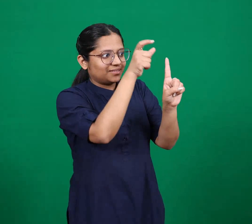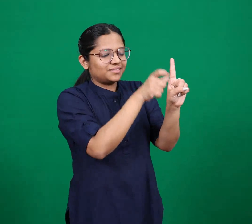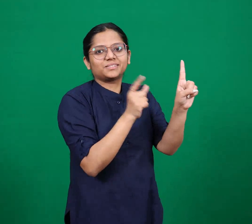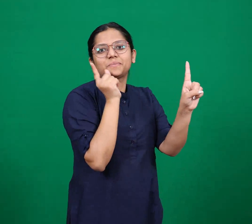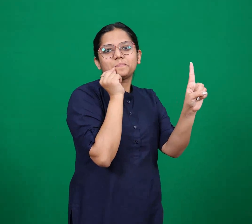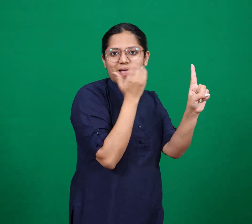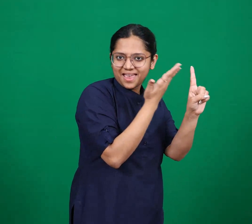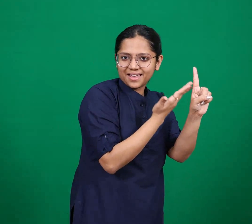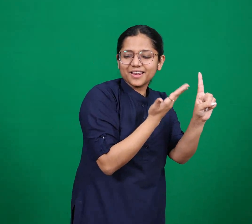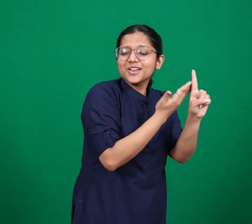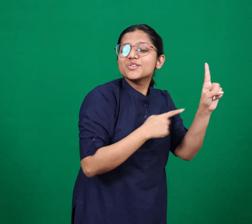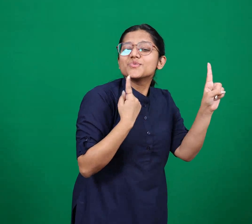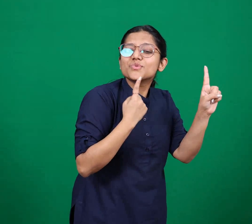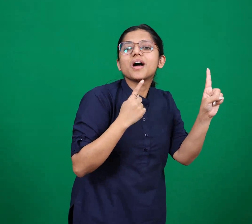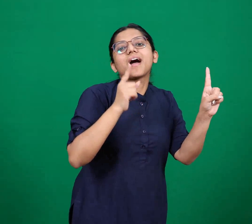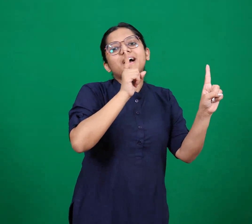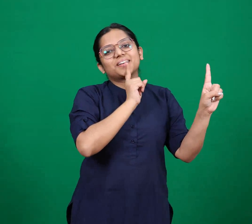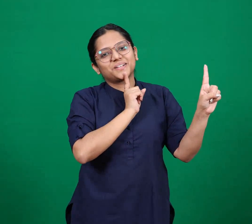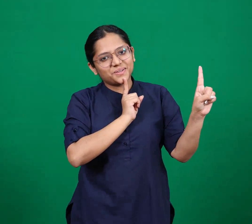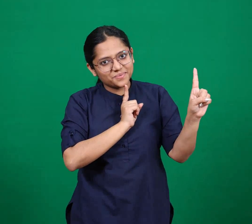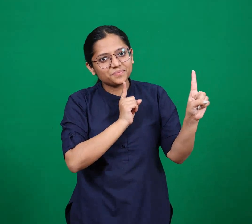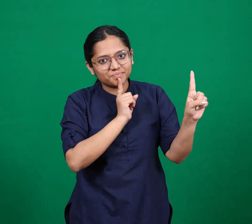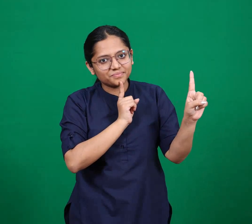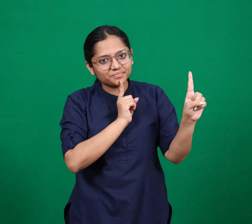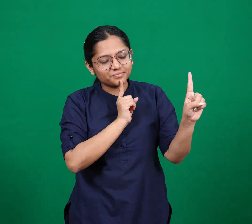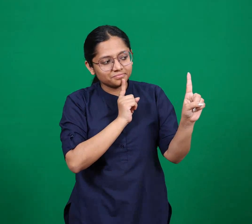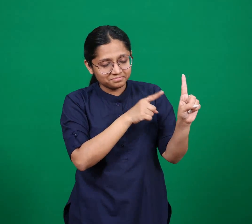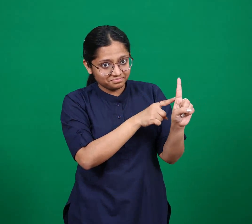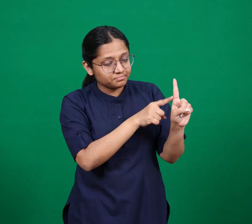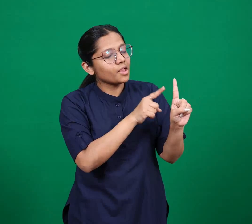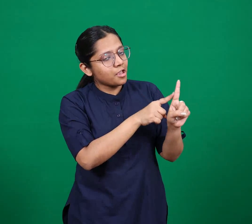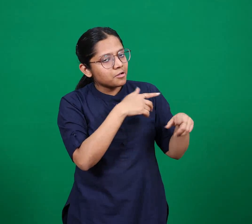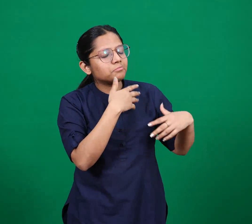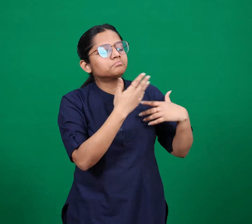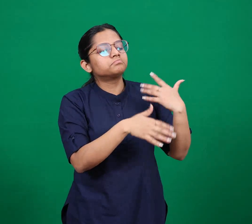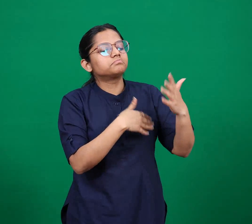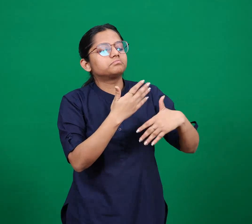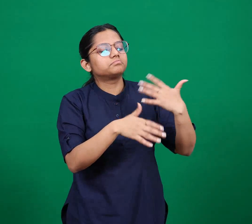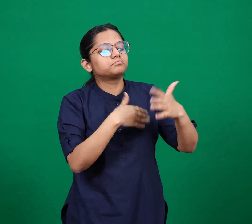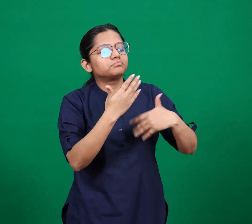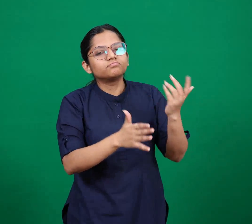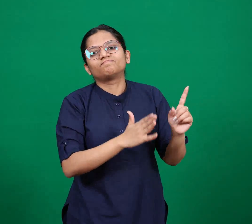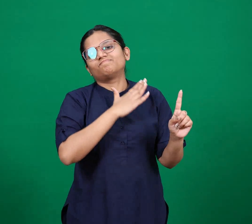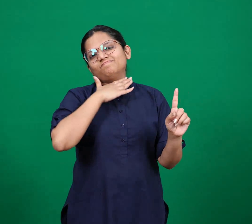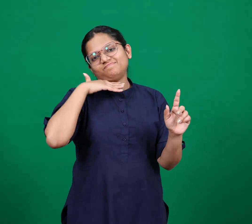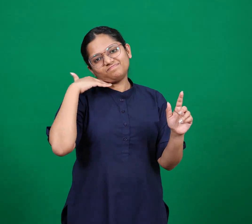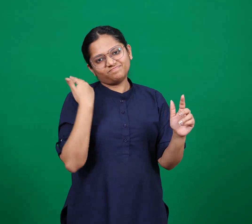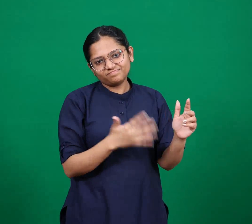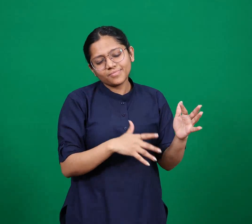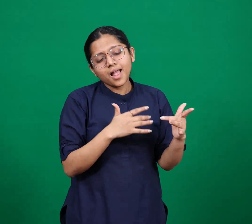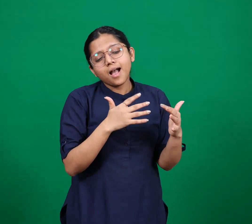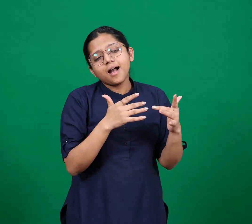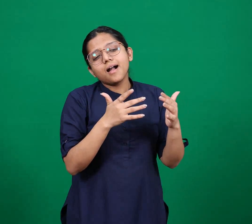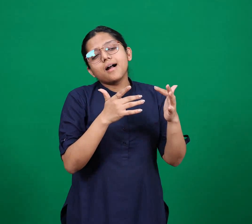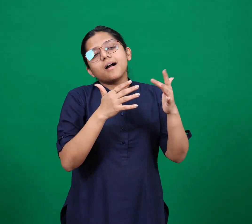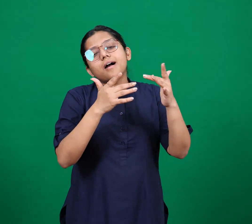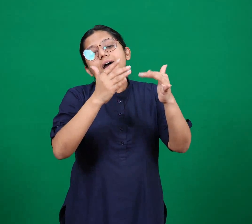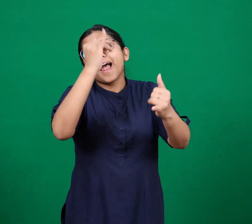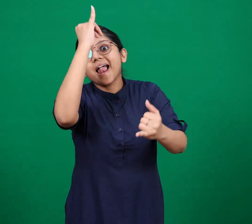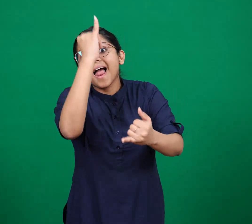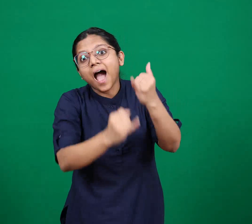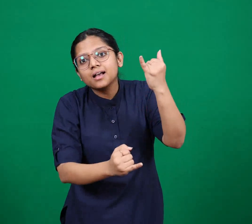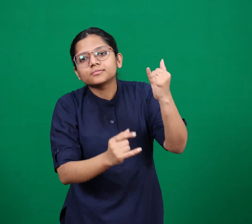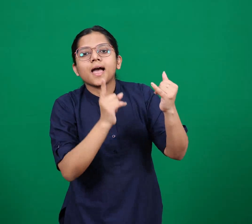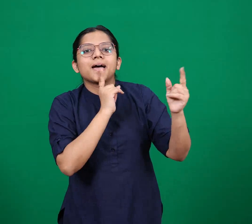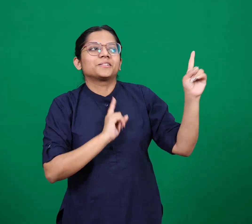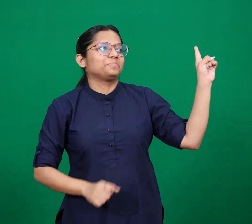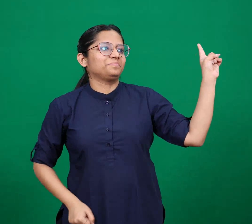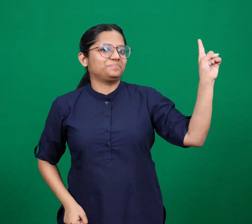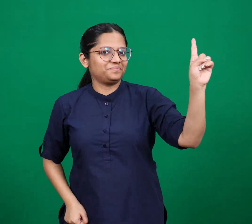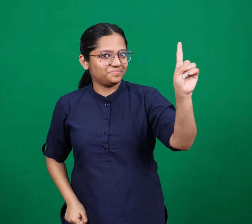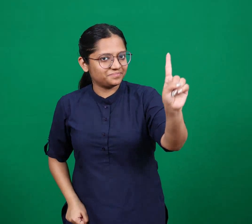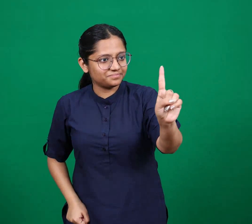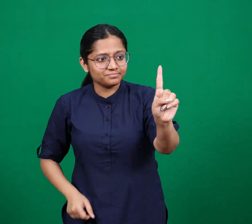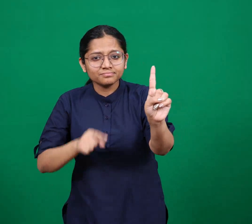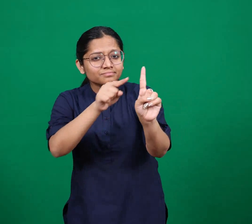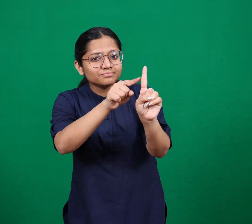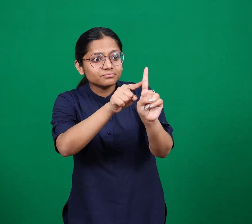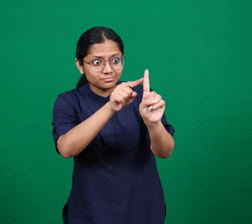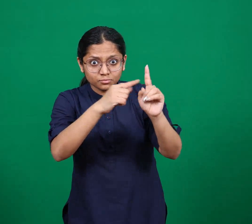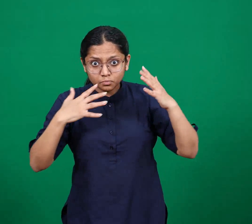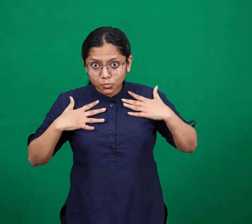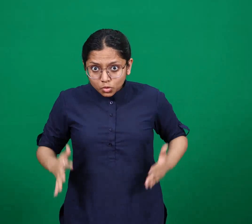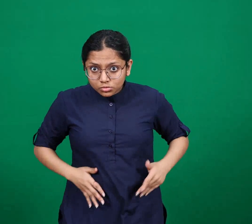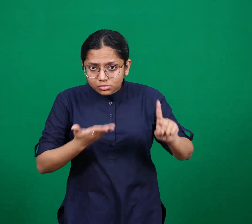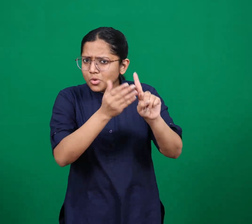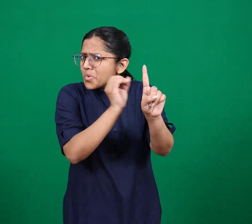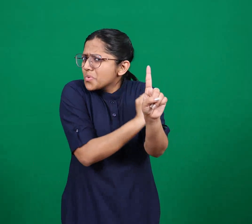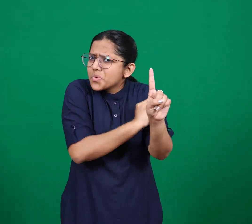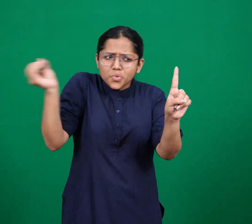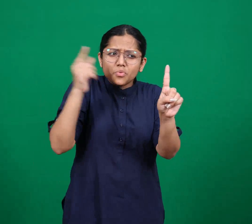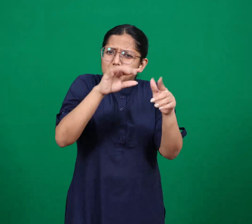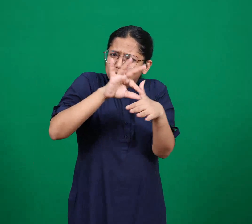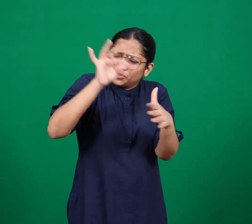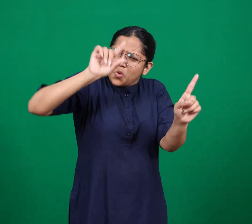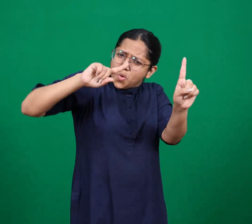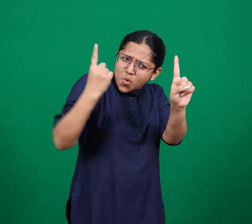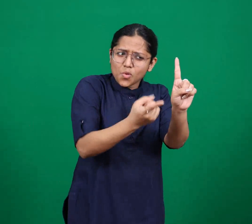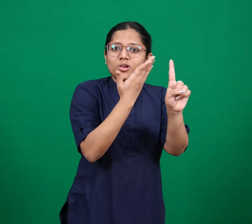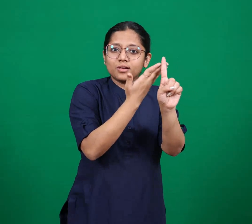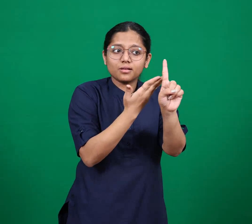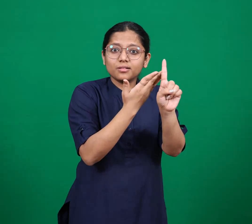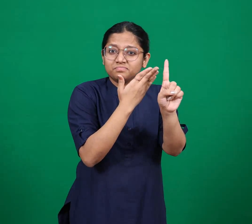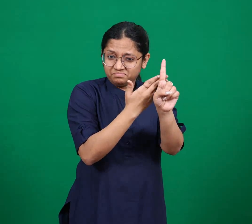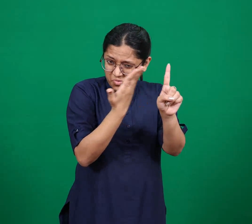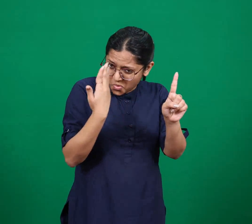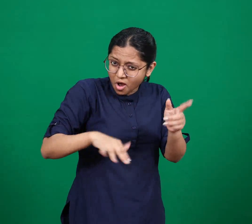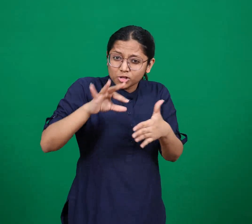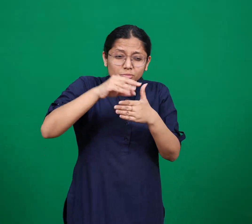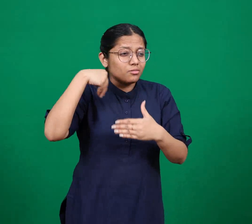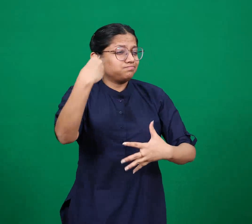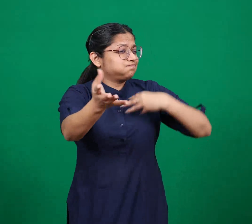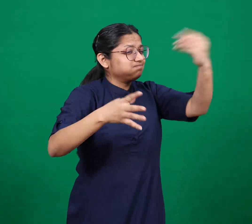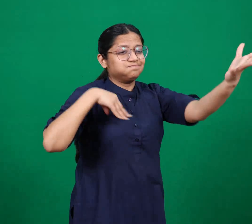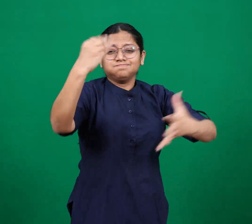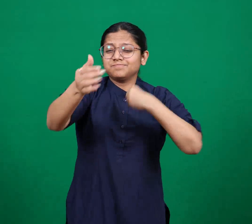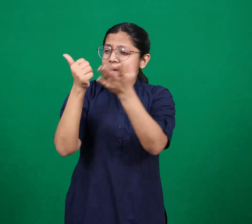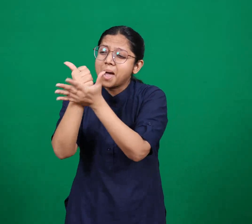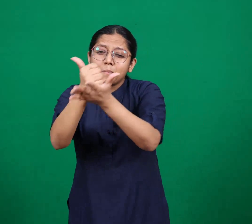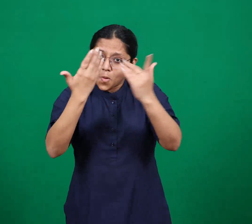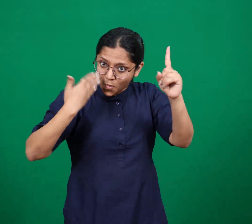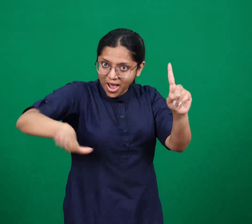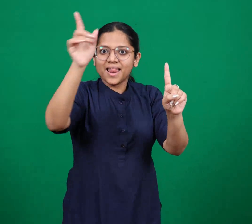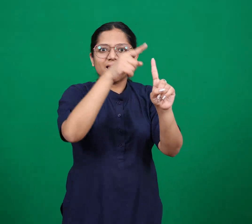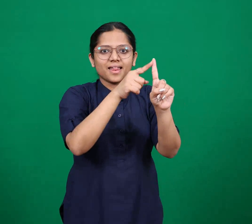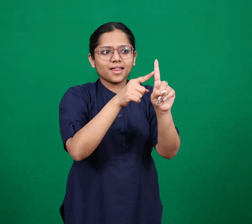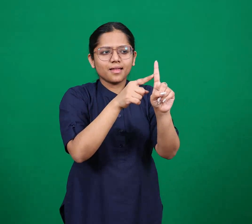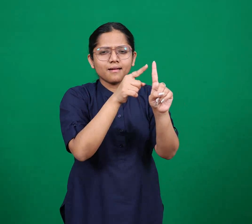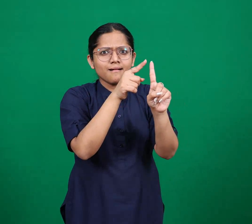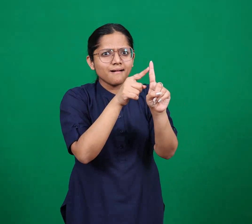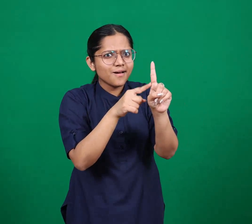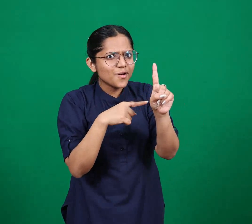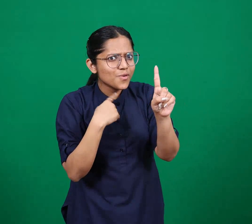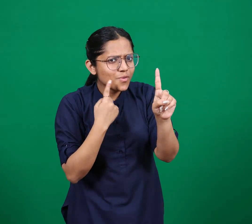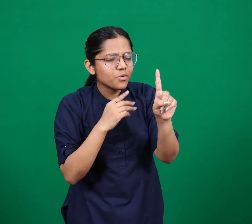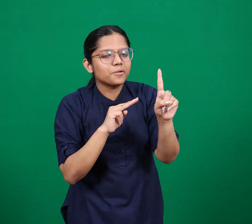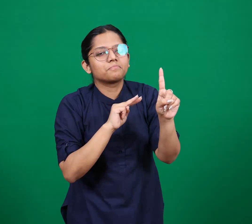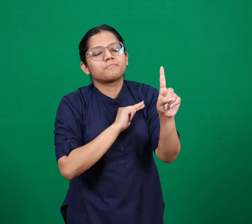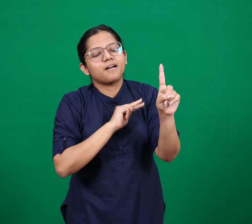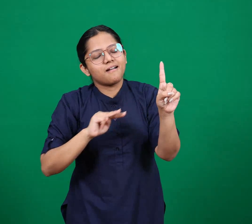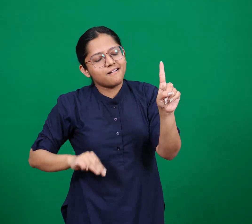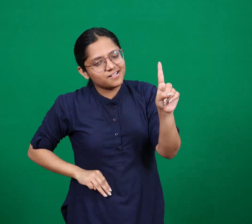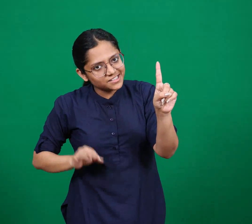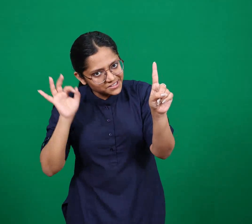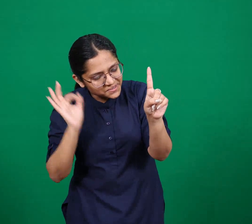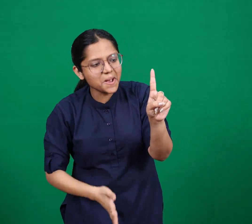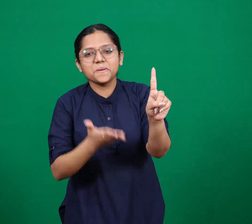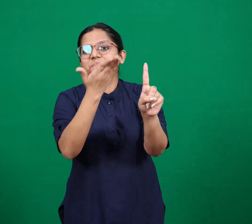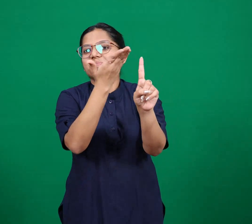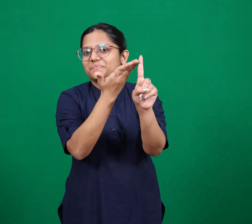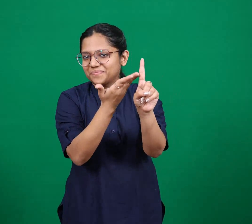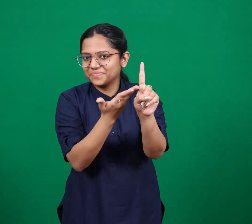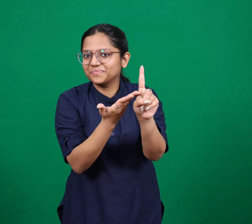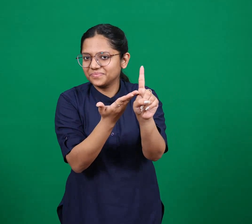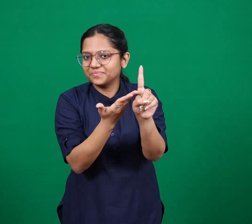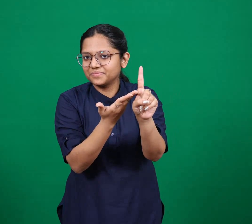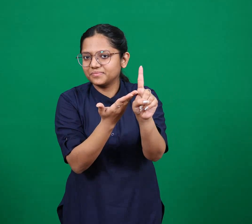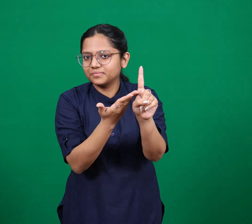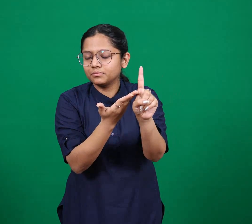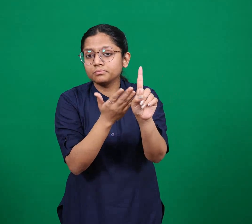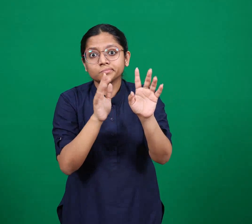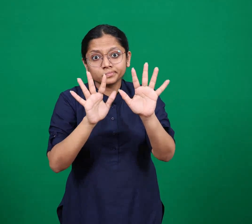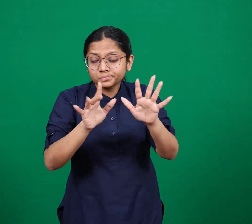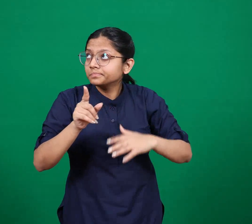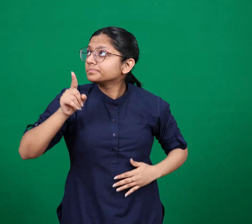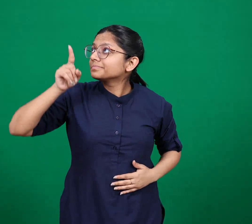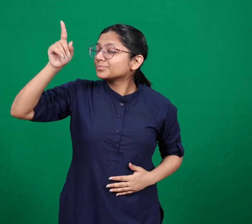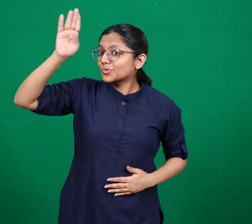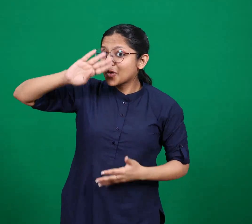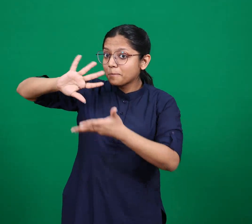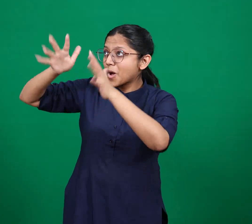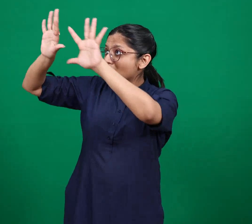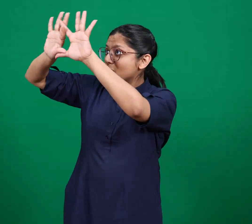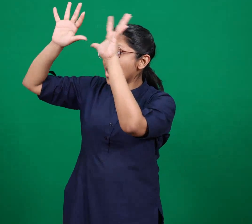The spiritual, however, was not first, but the natural, and then the spiritual.